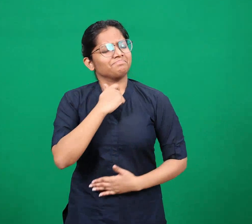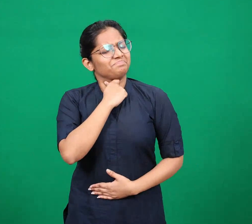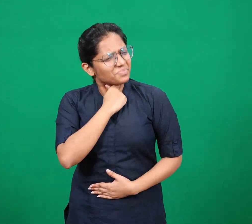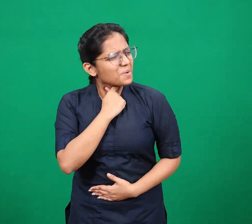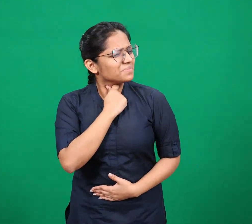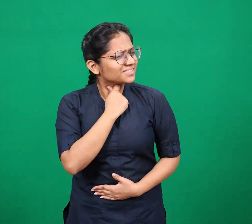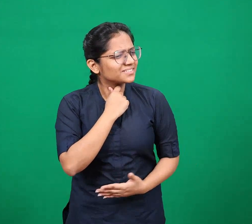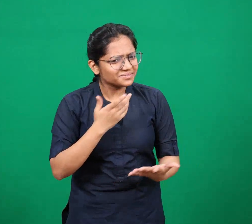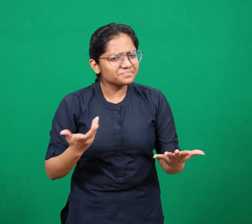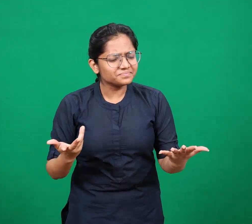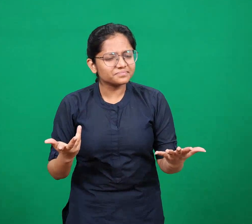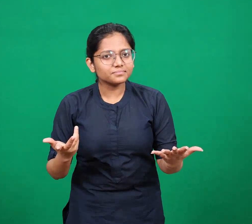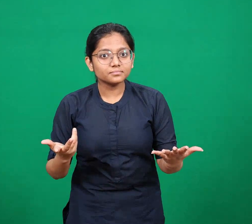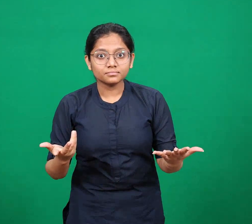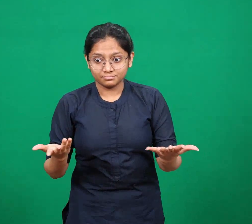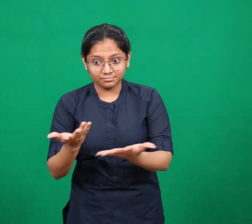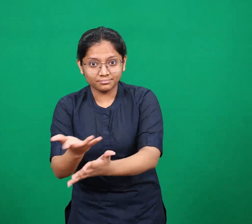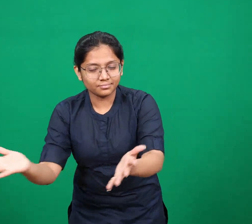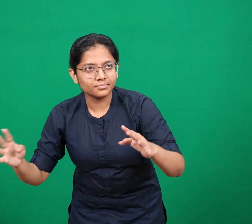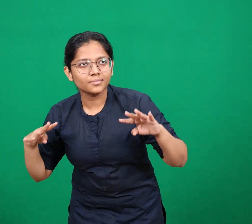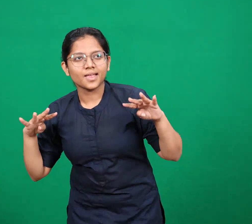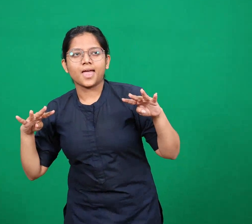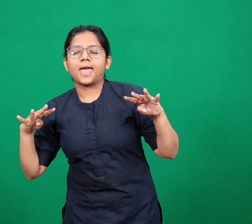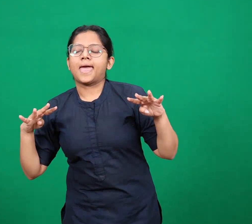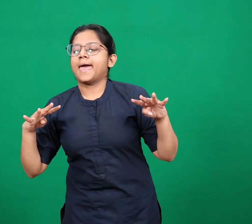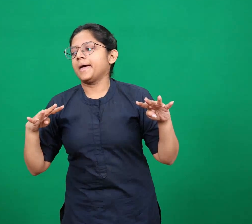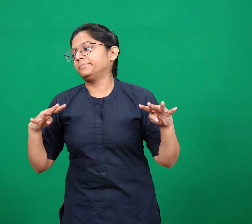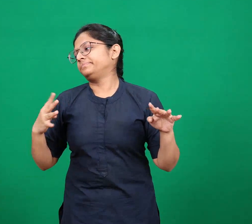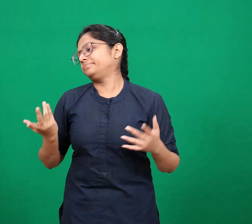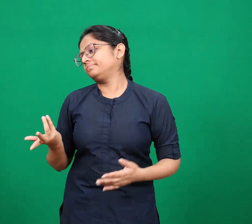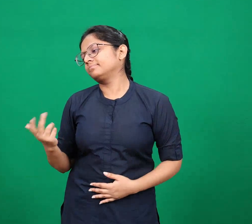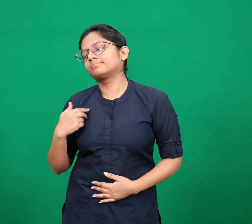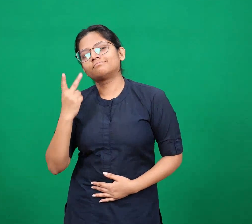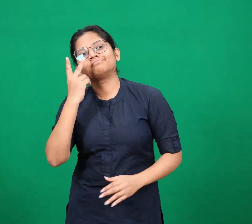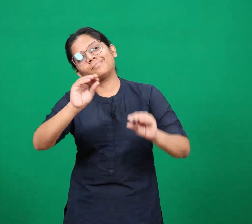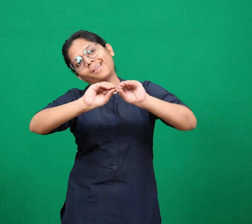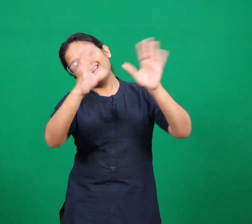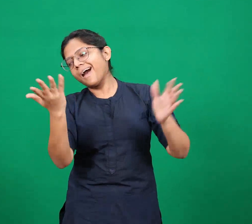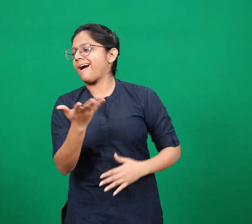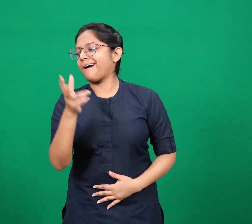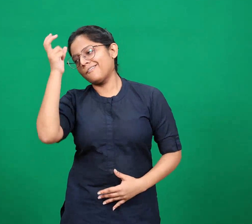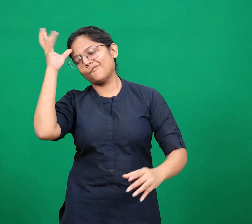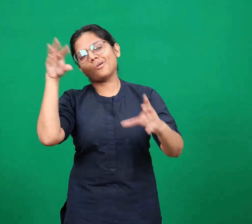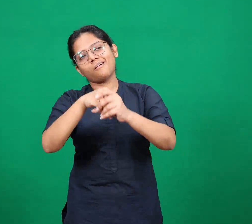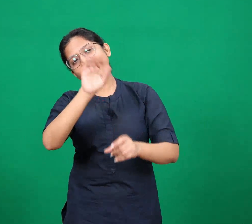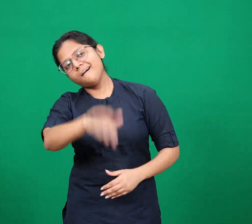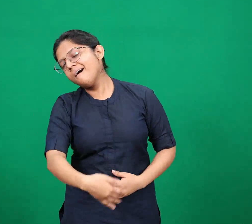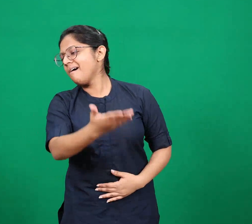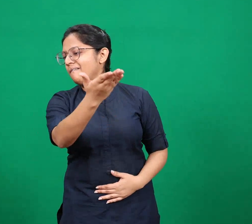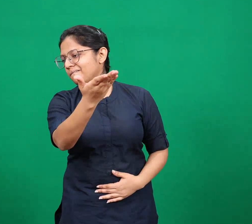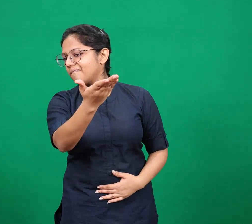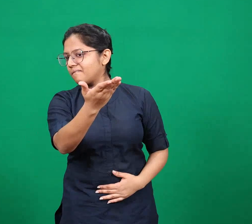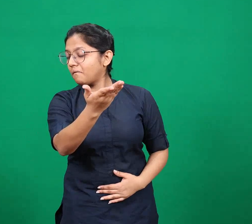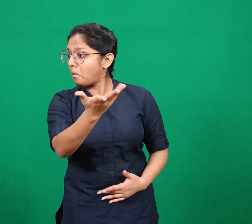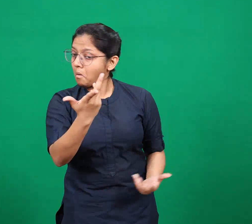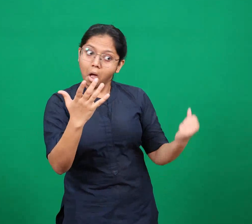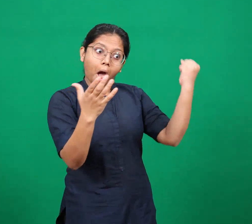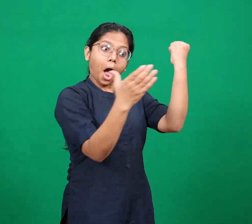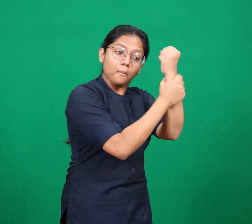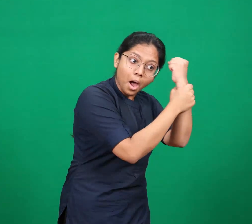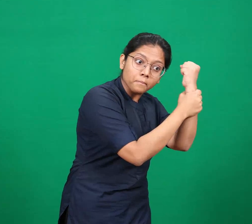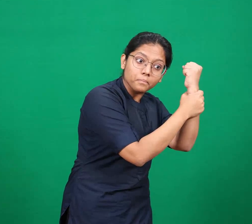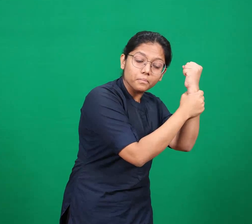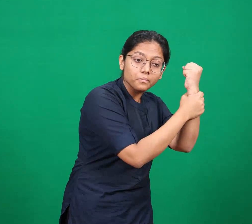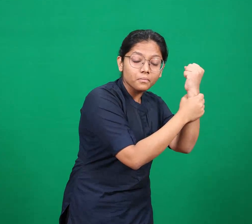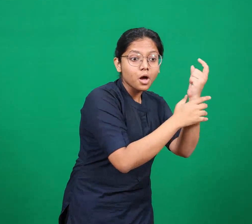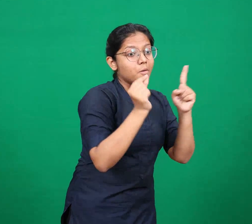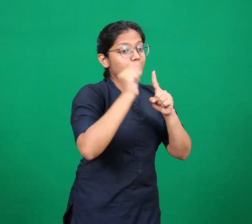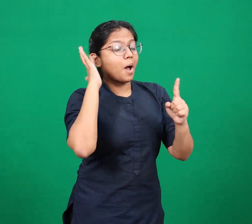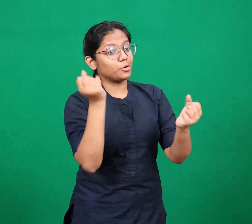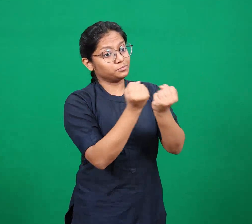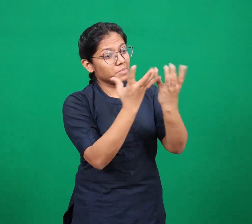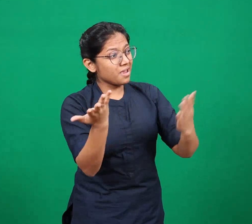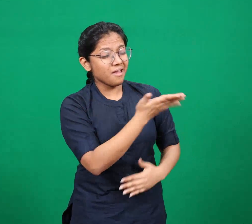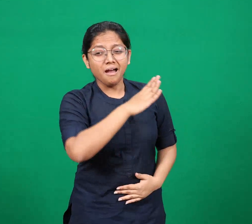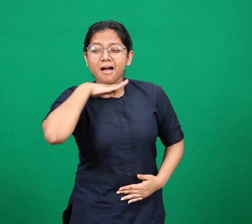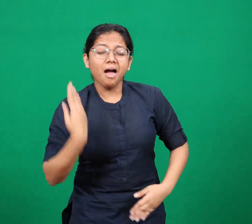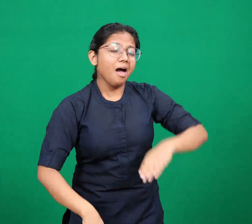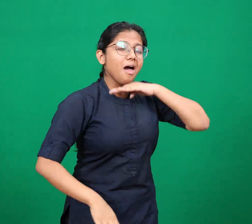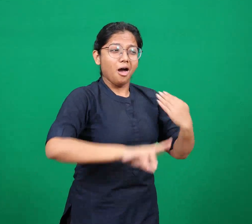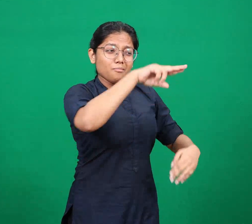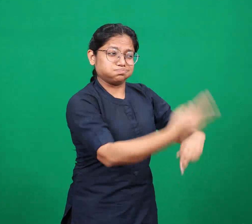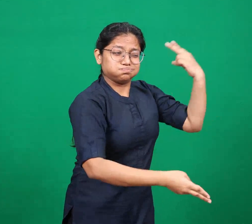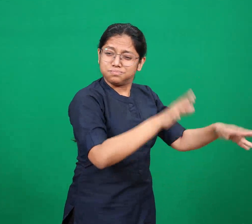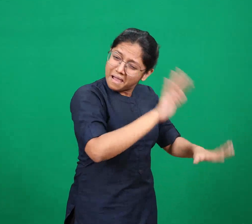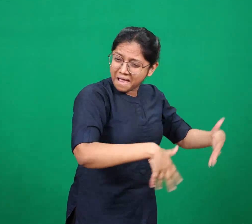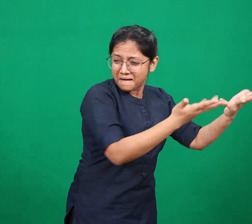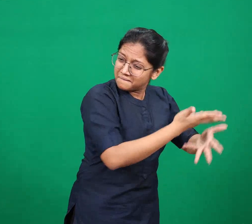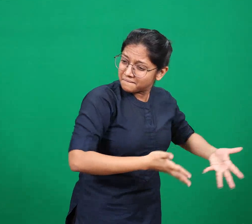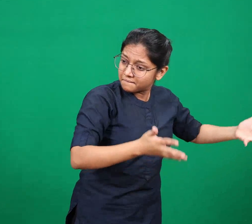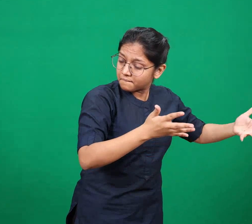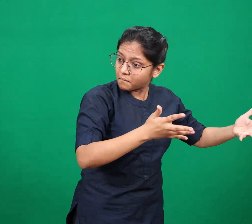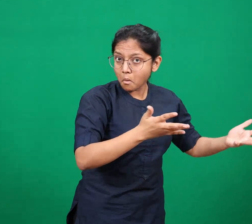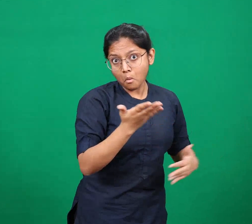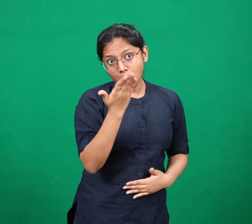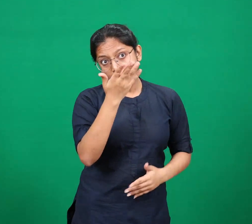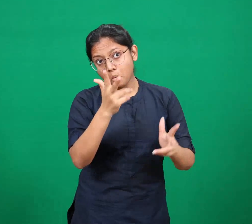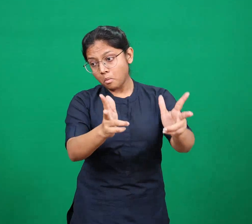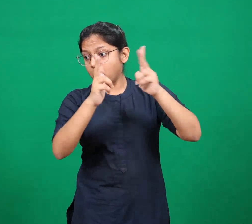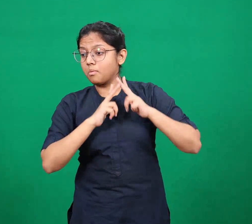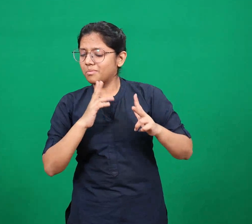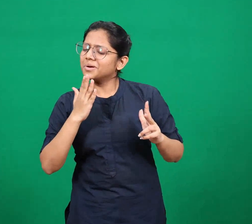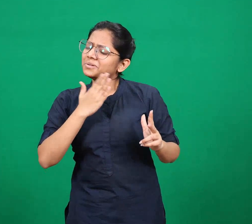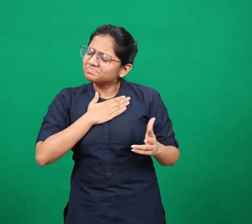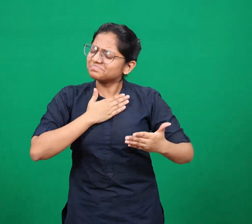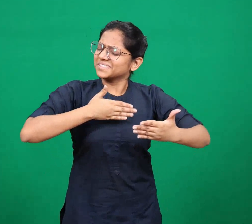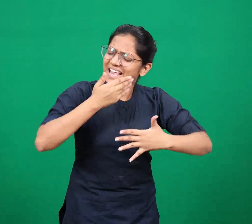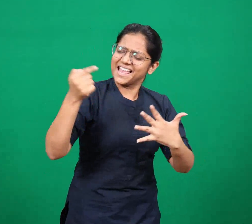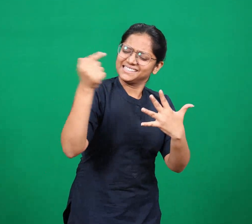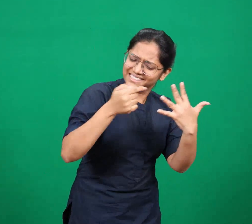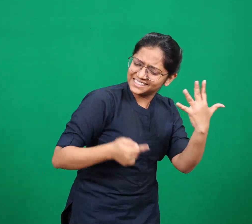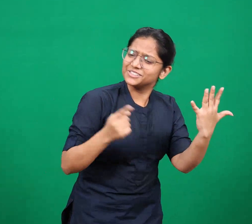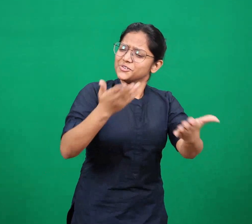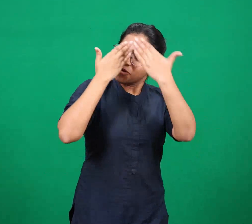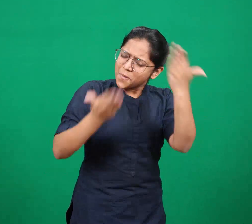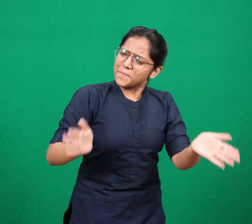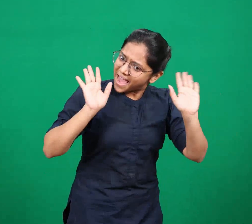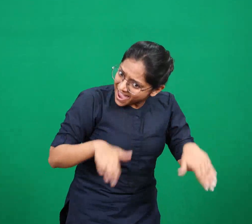"Now we know that You have a demon!" declared the Jews.